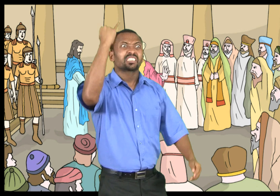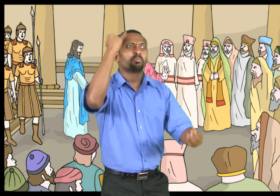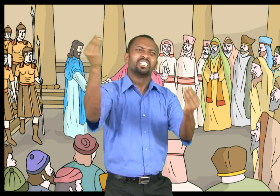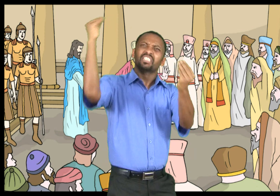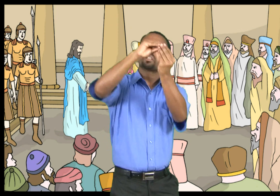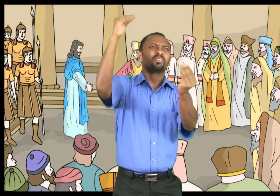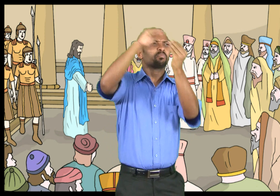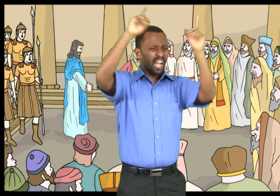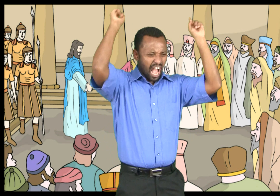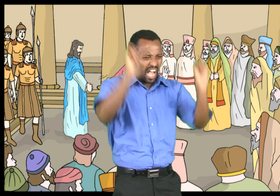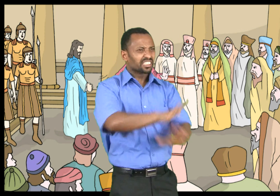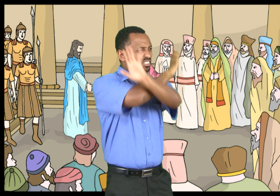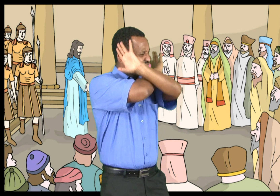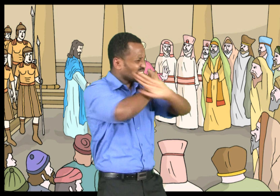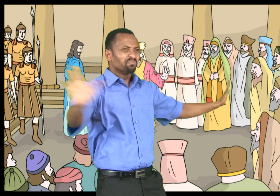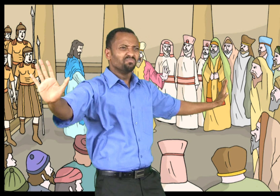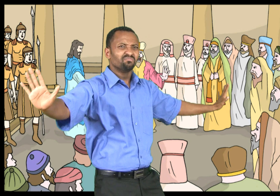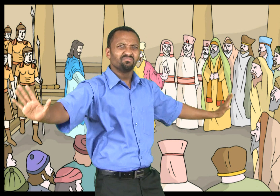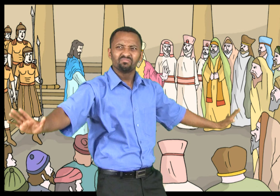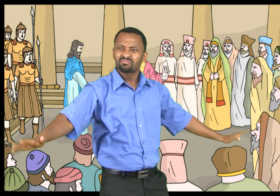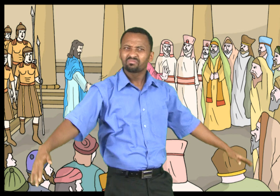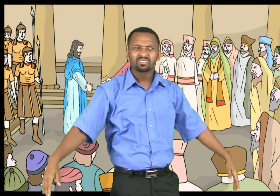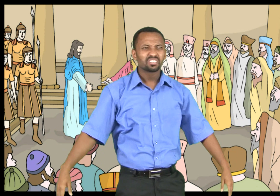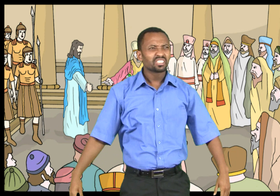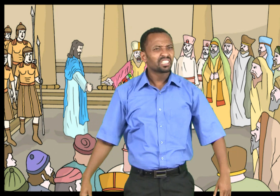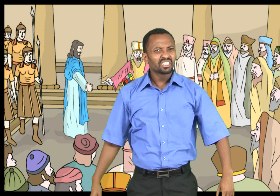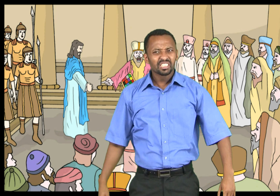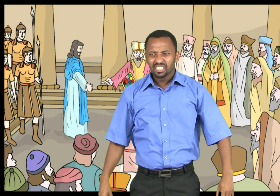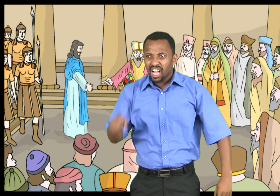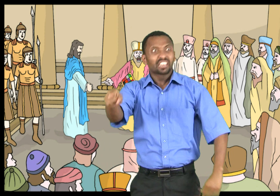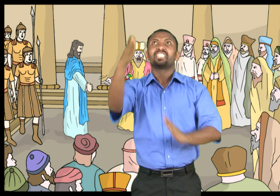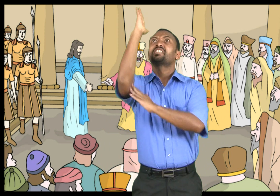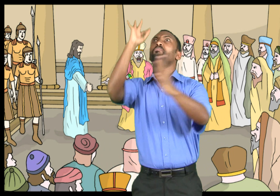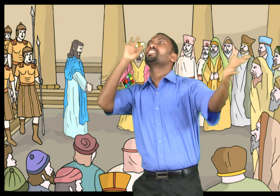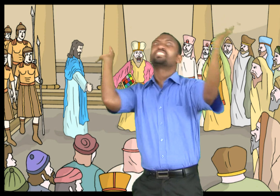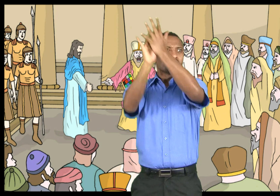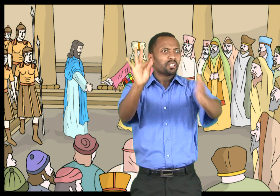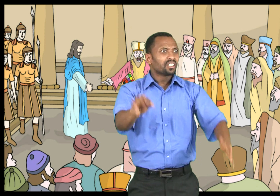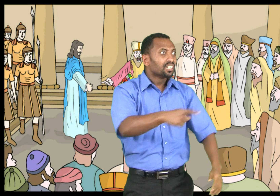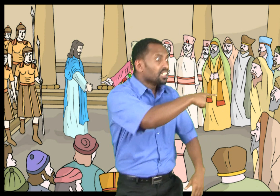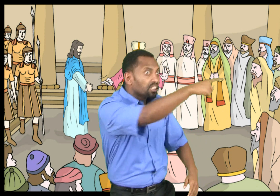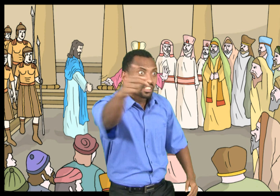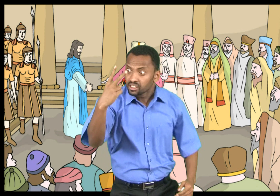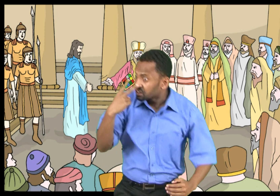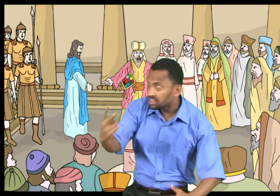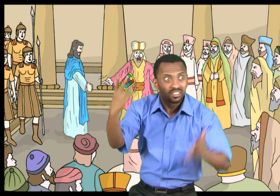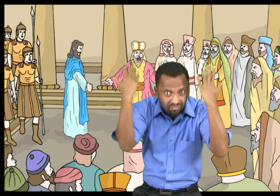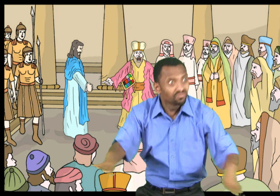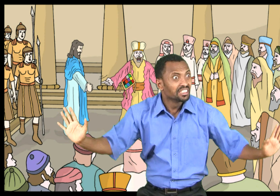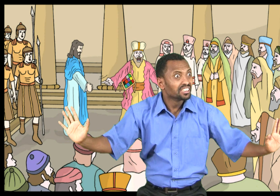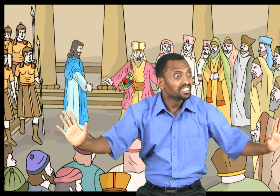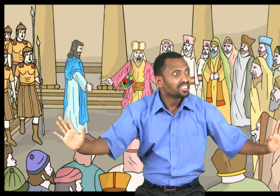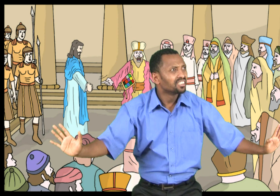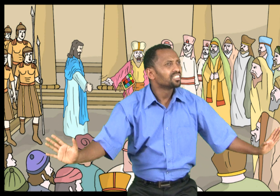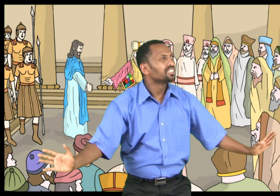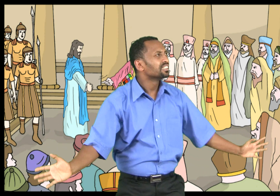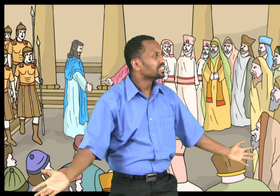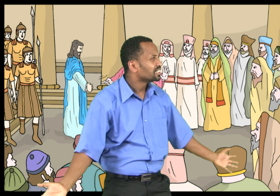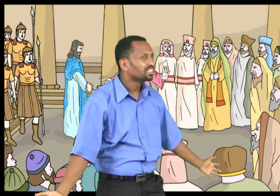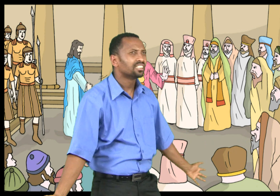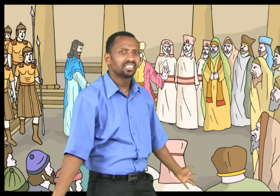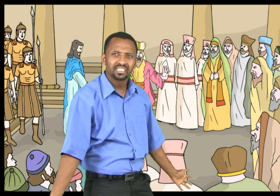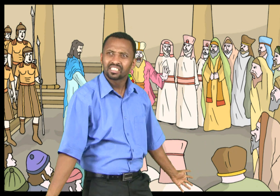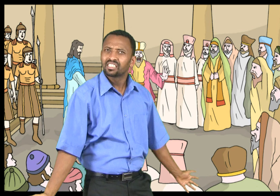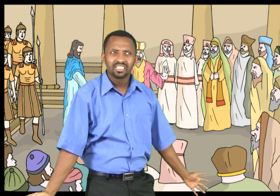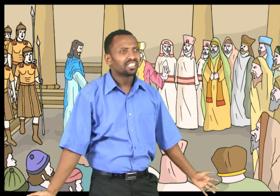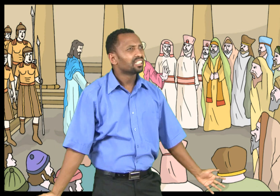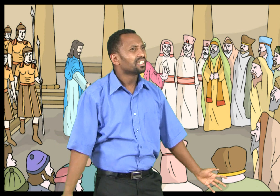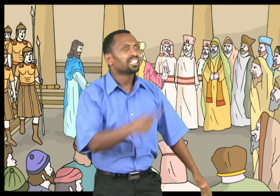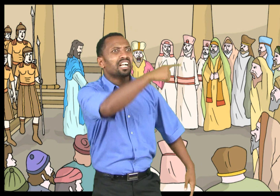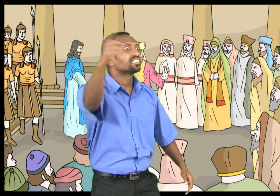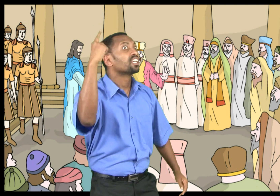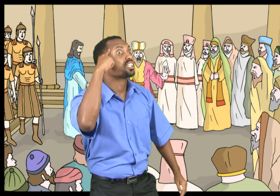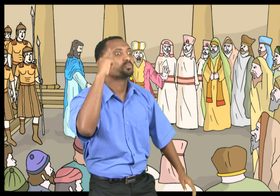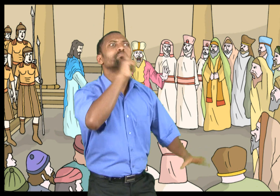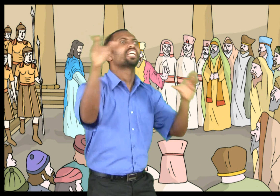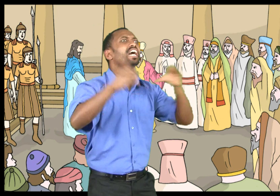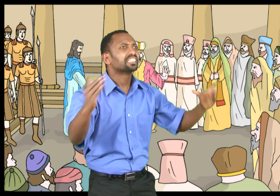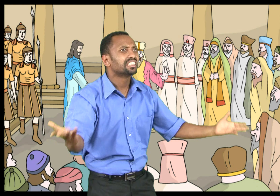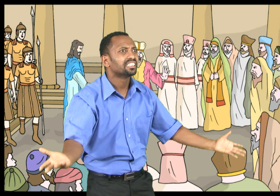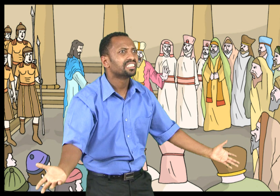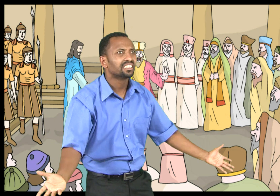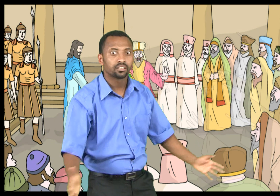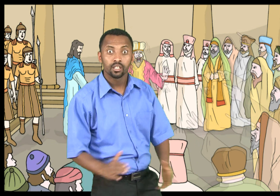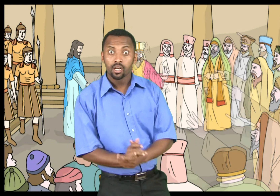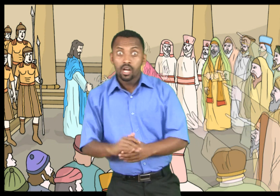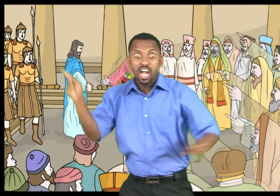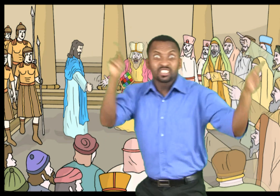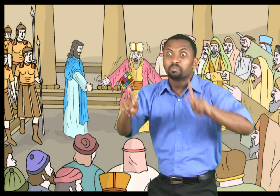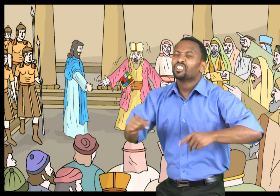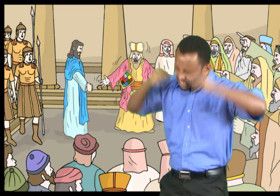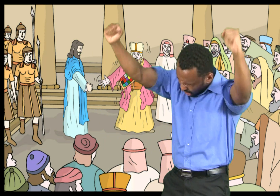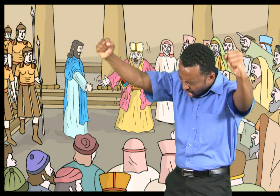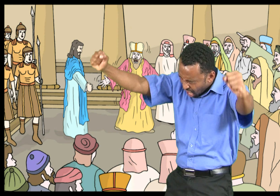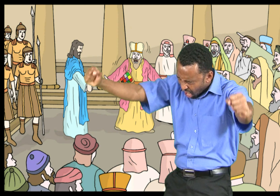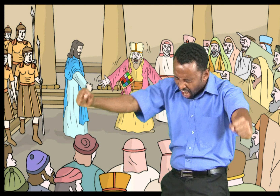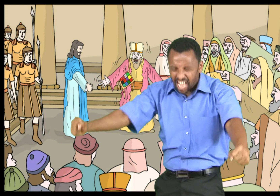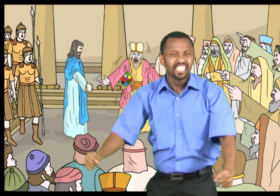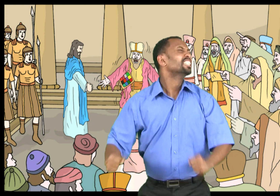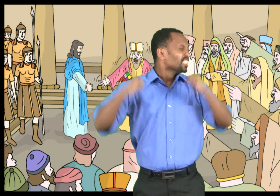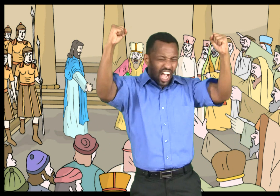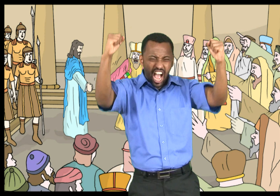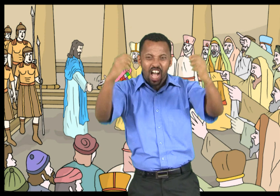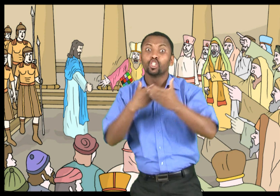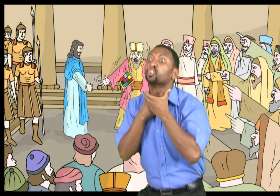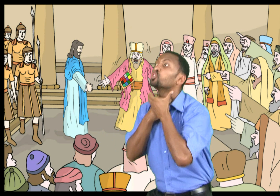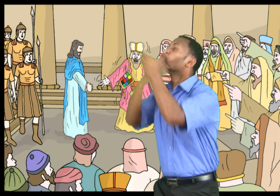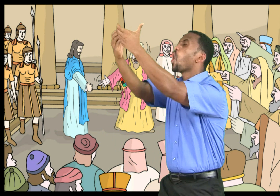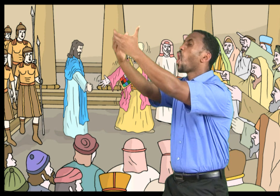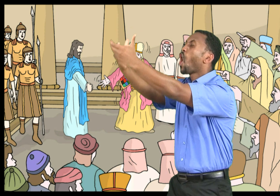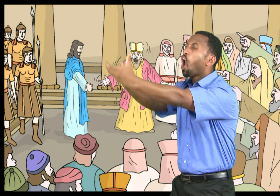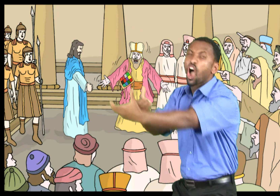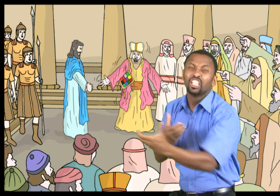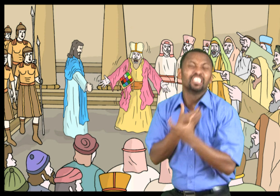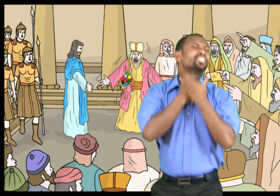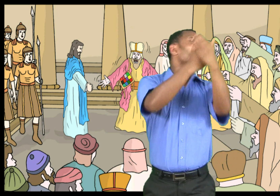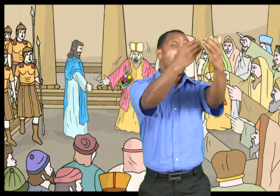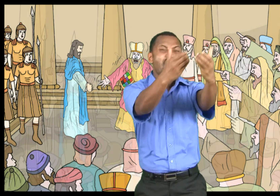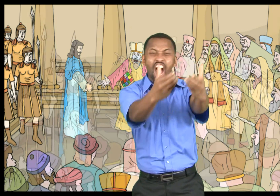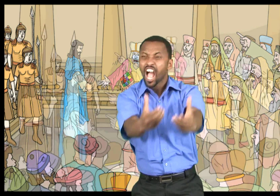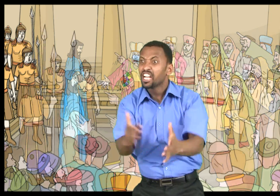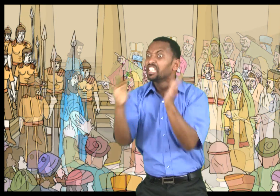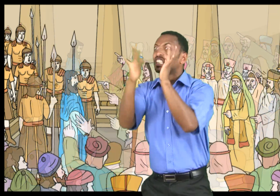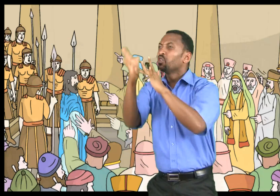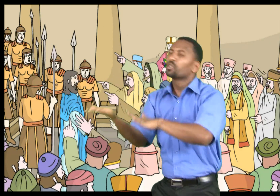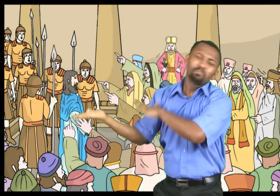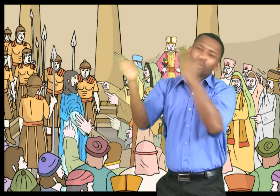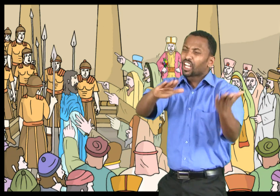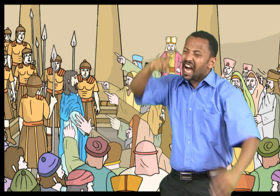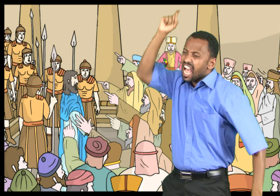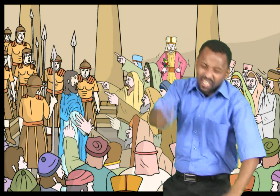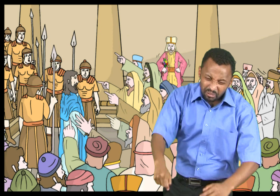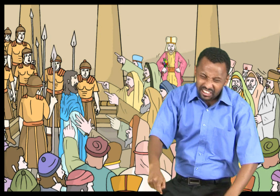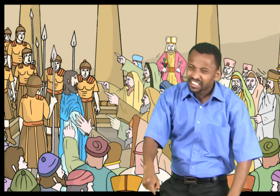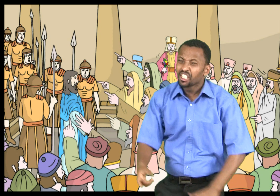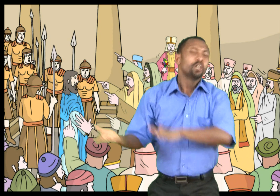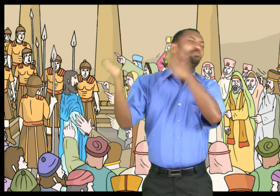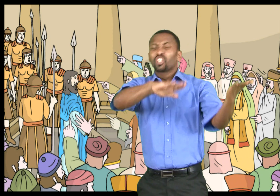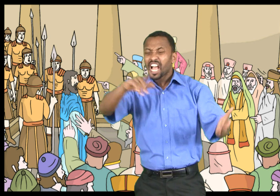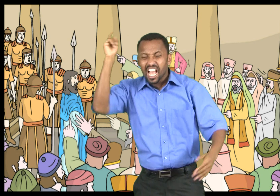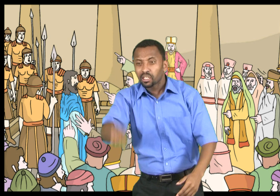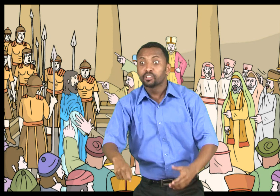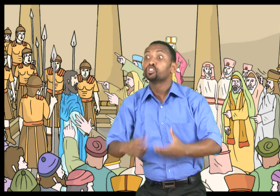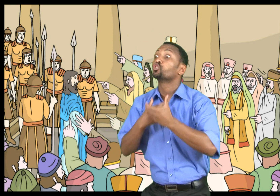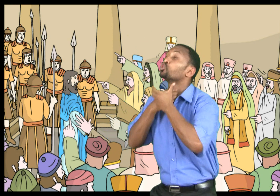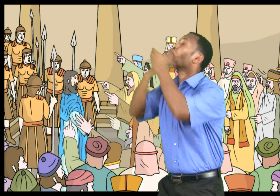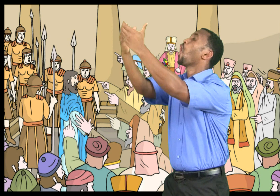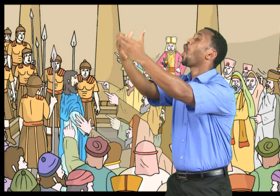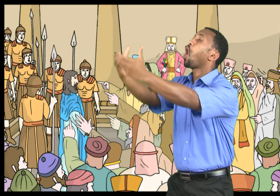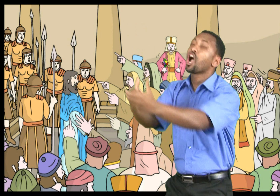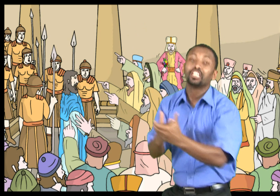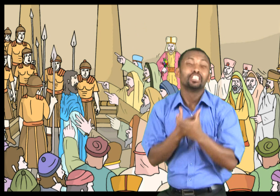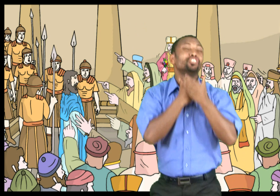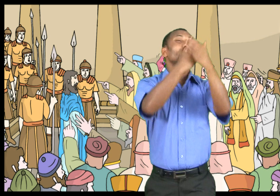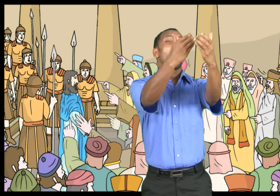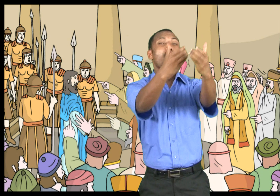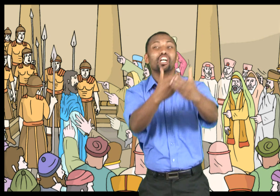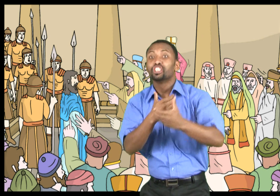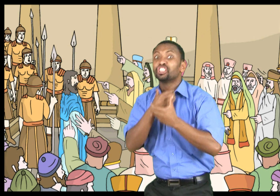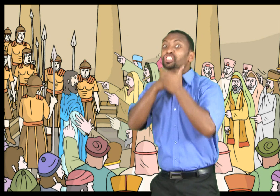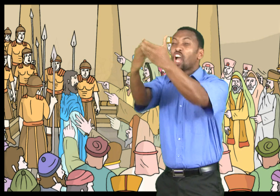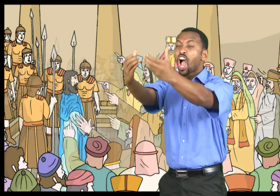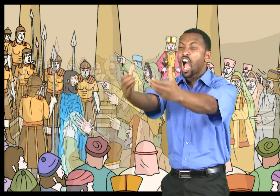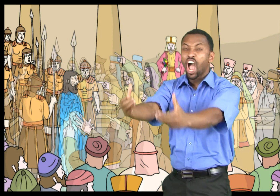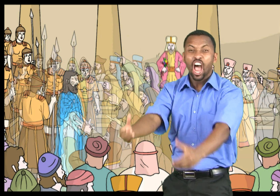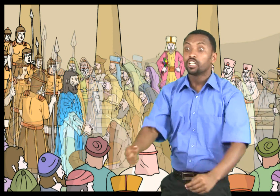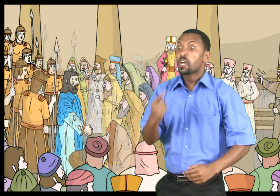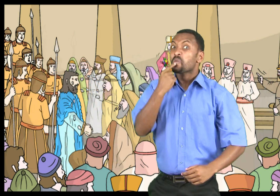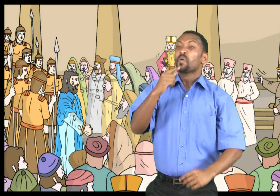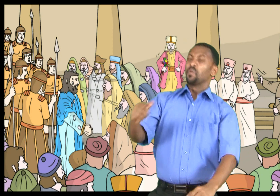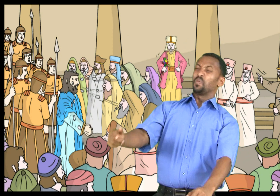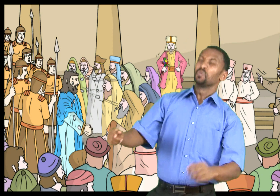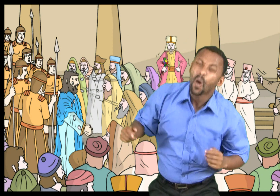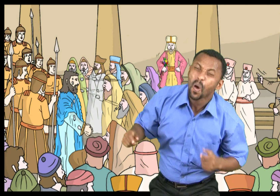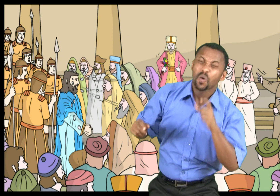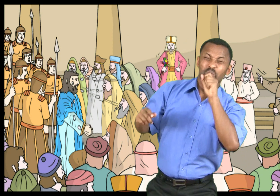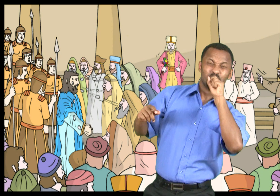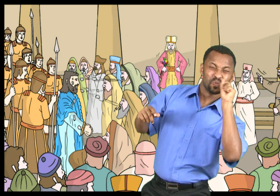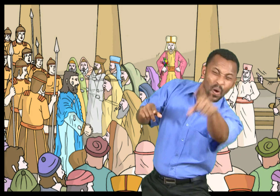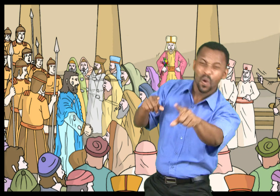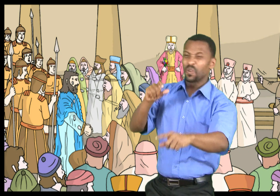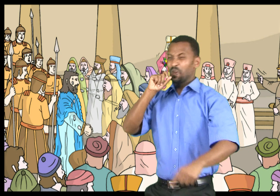Why do we need any more witnesses? Look, now you have heard the blasphemy.